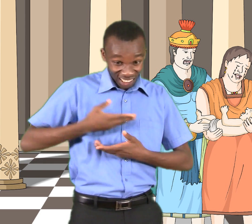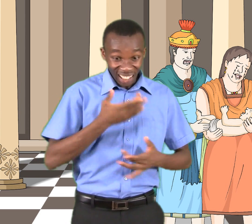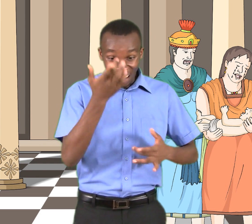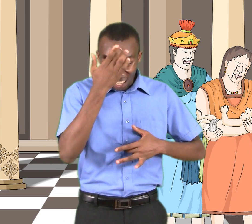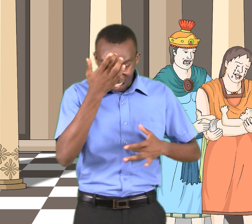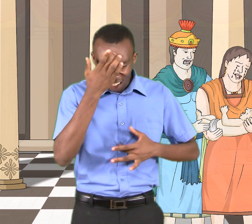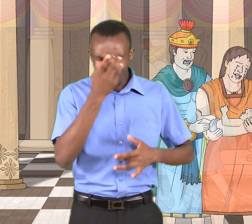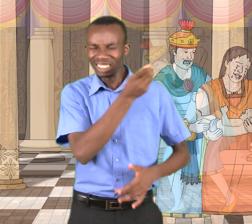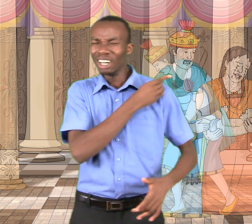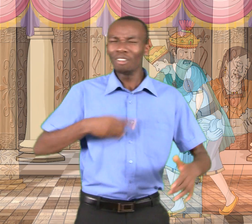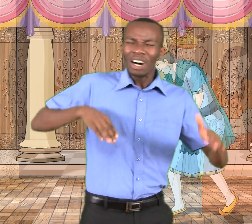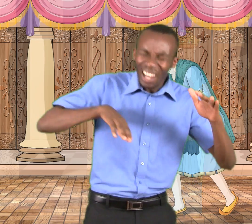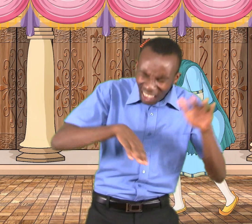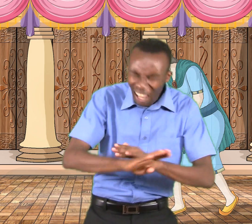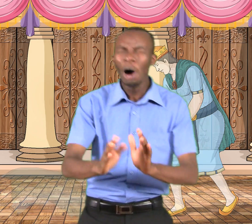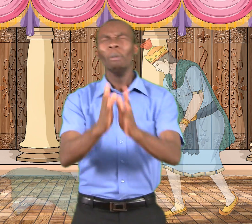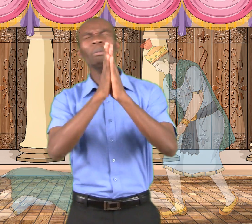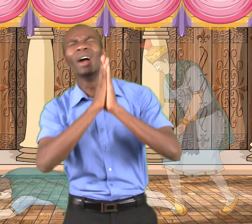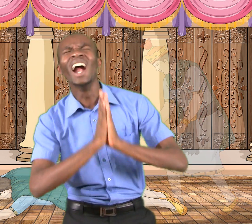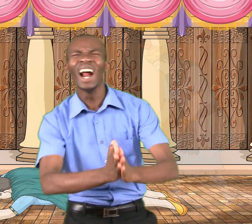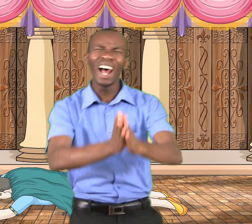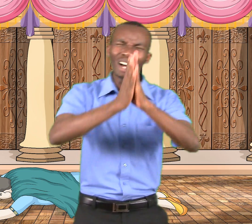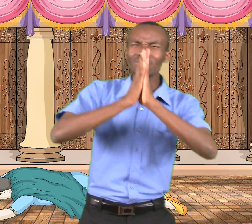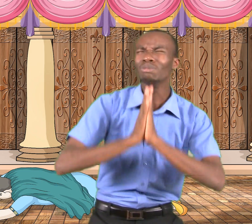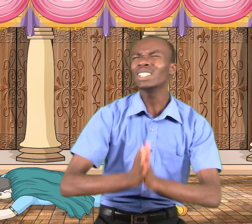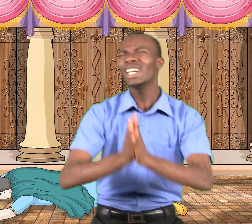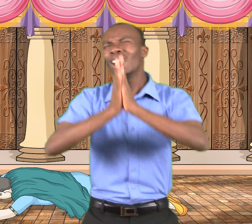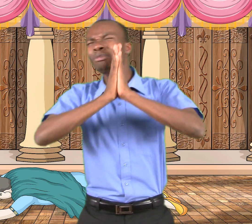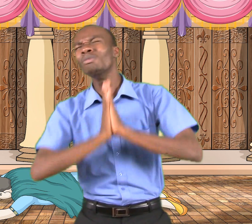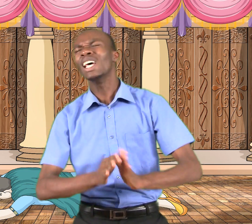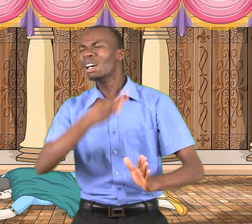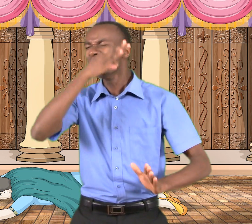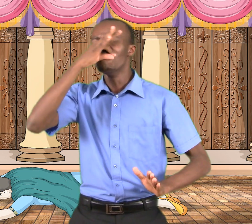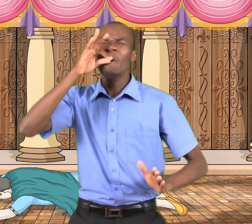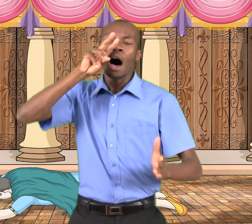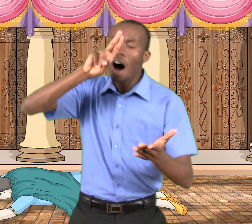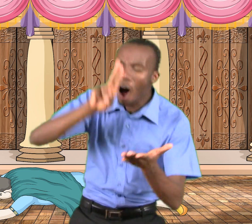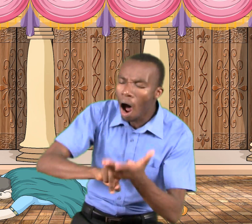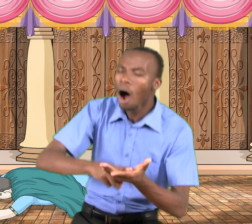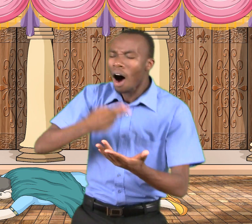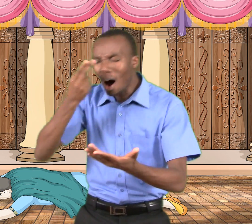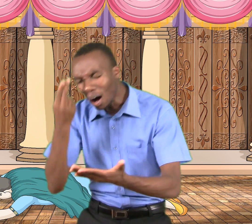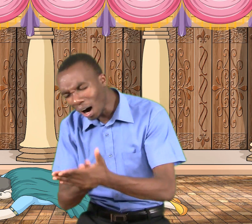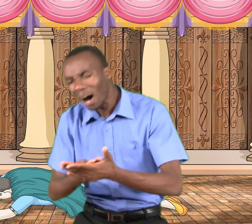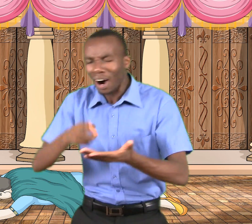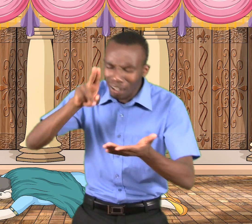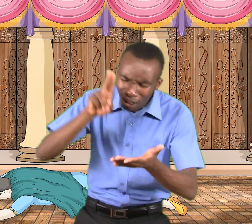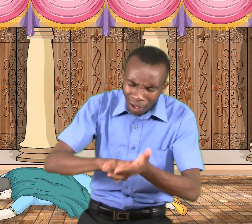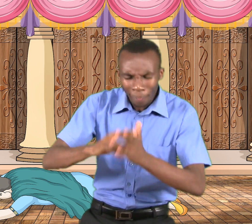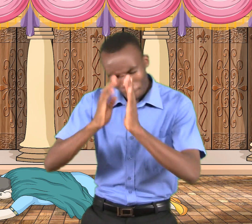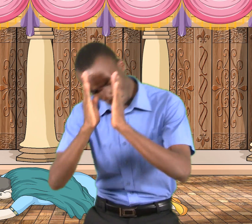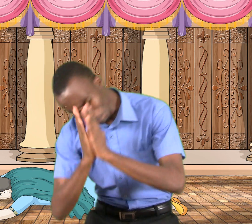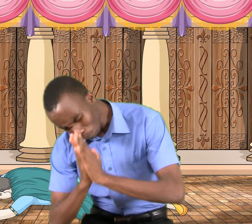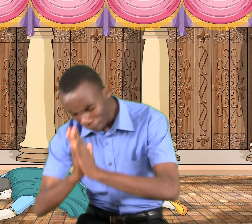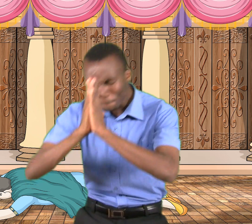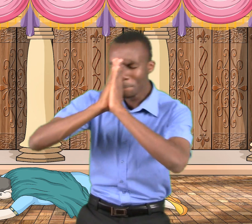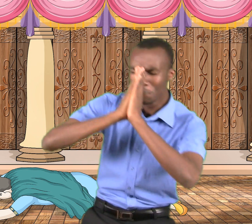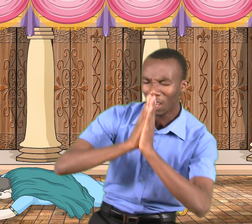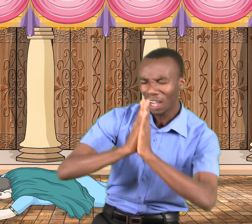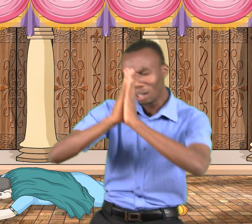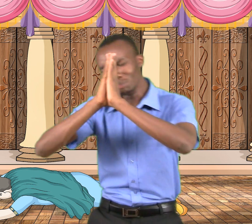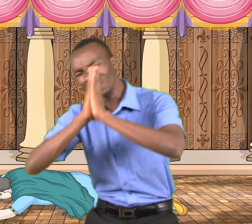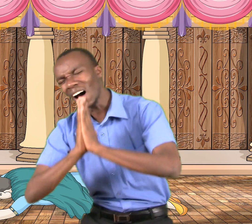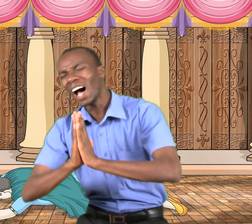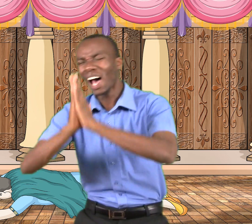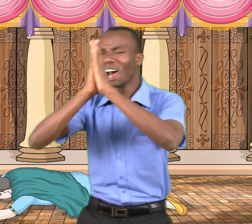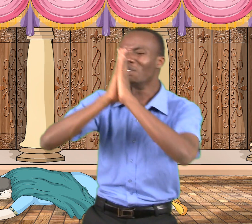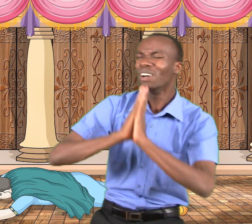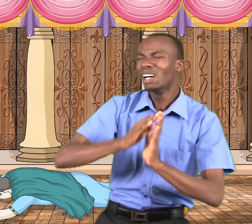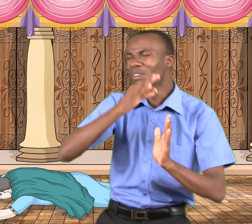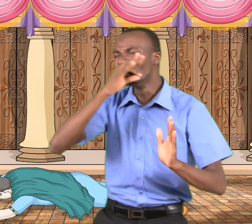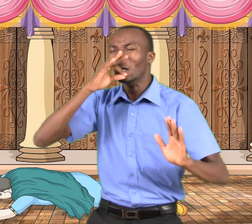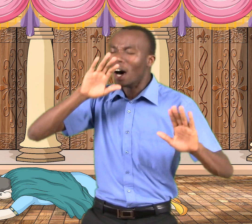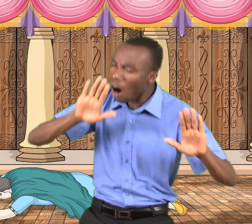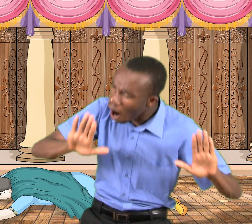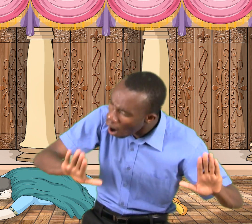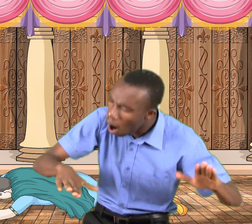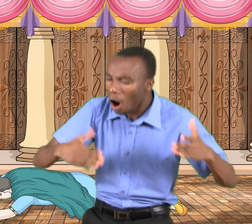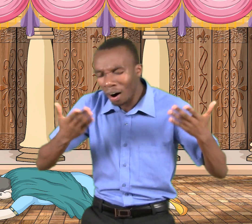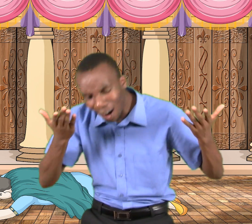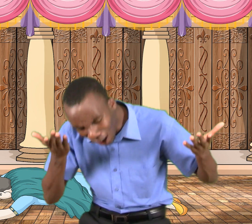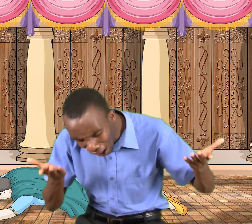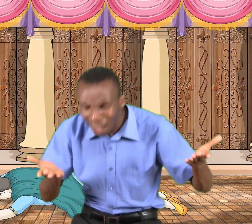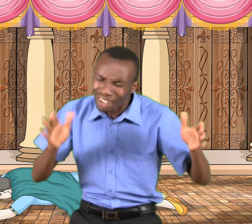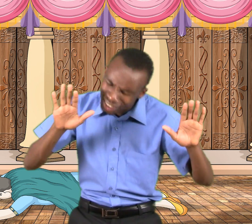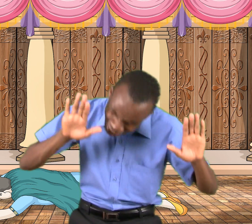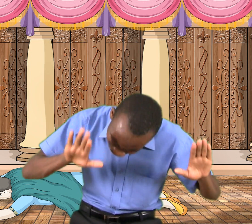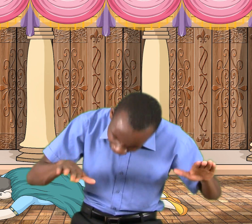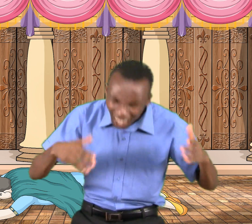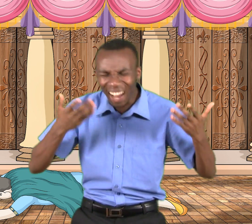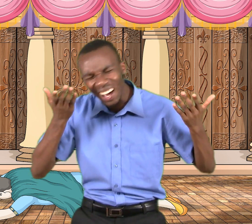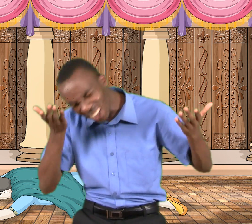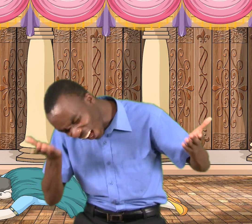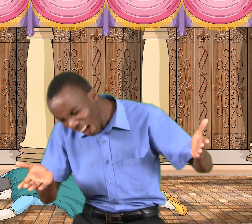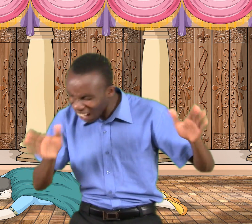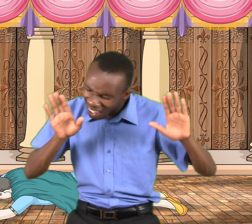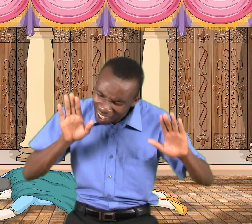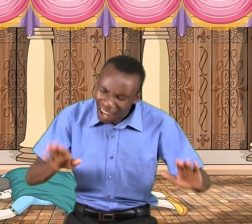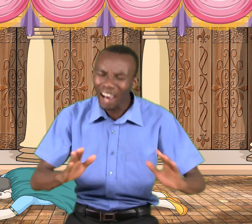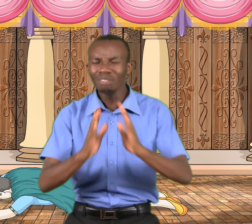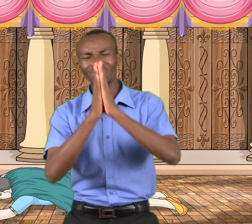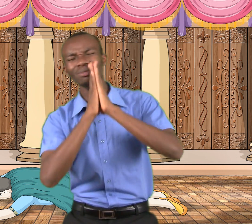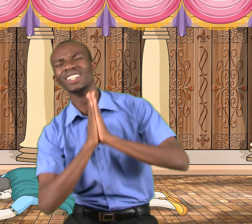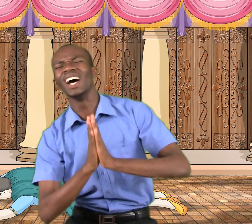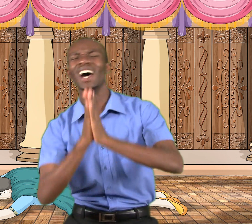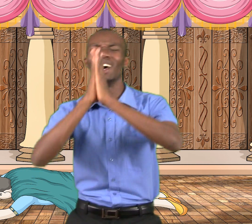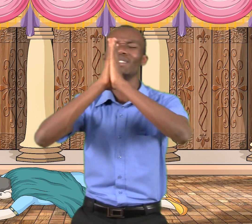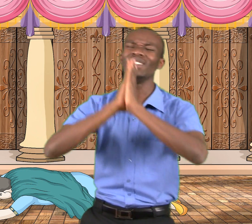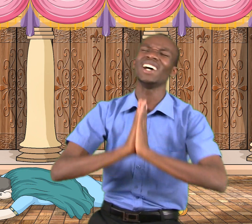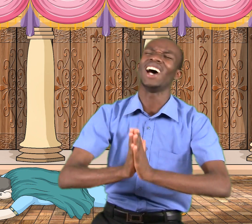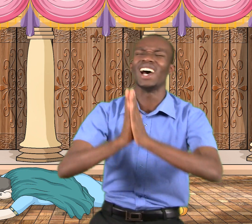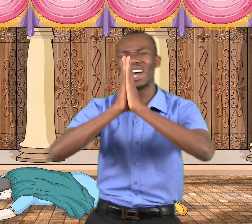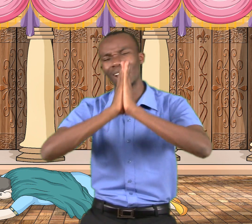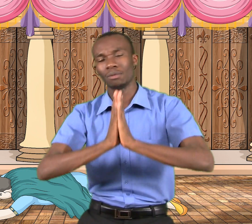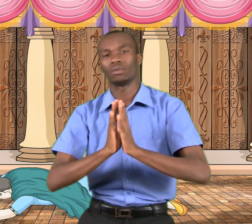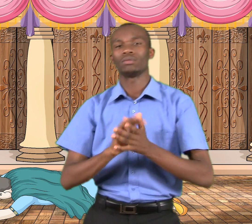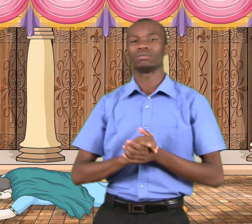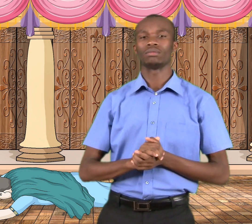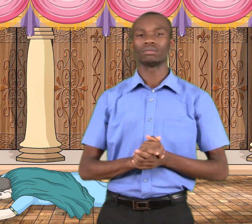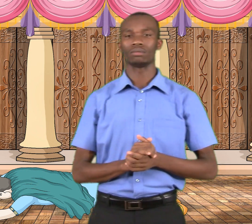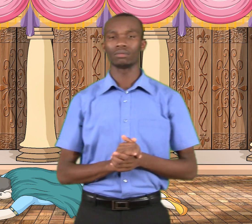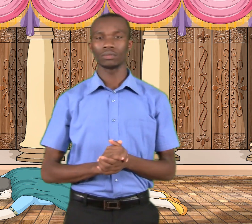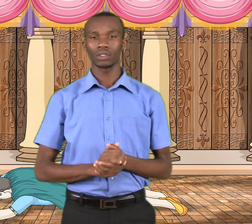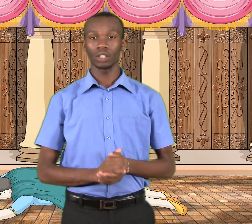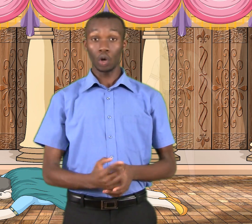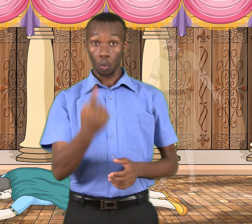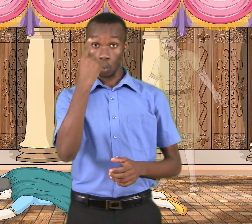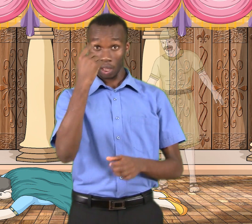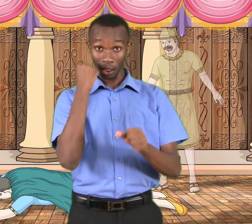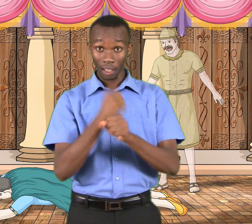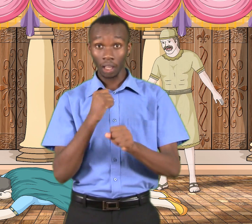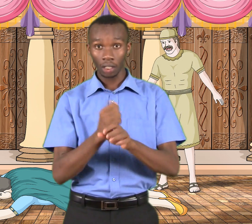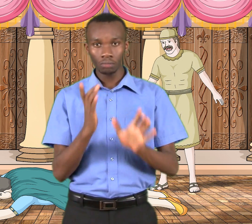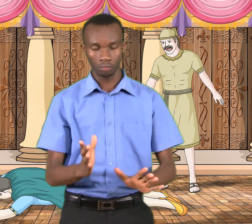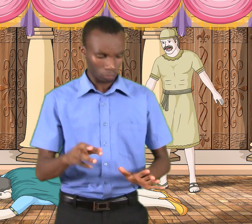He fasted and went into his house and spent the night lying in sackcloth on the ground.